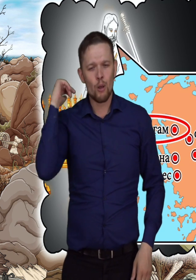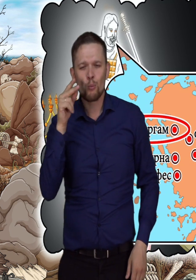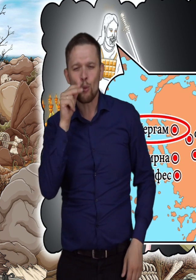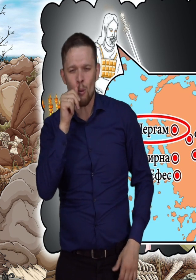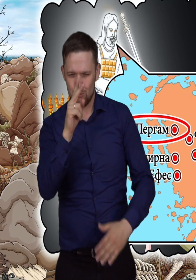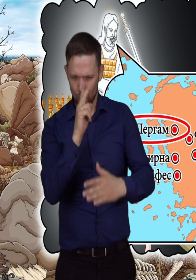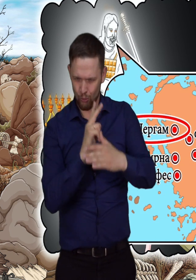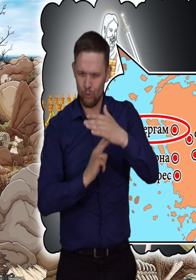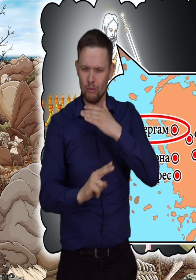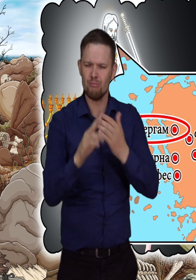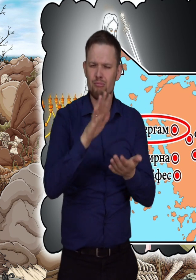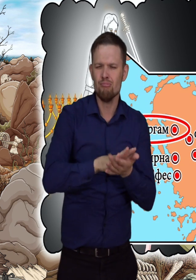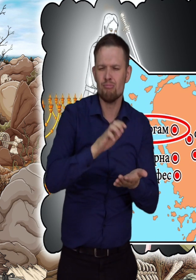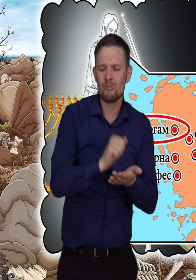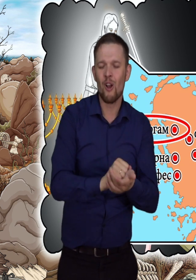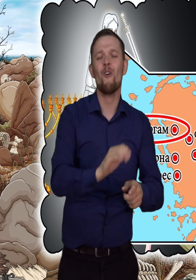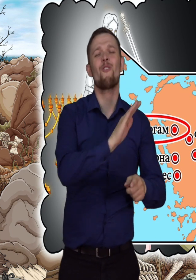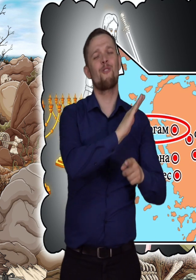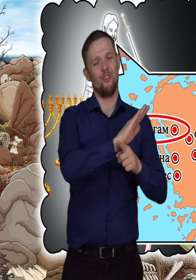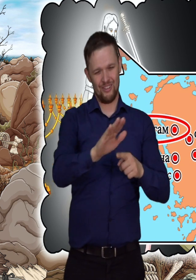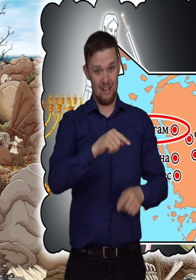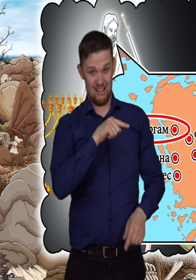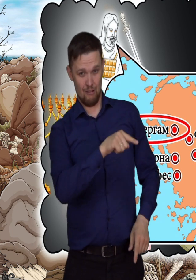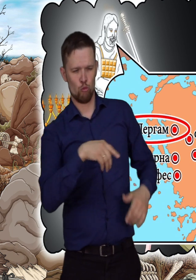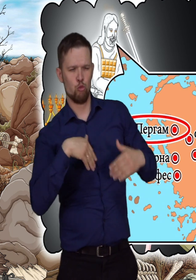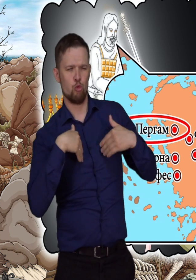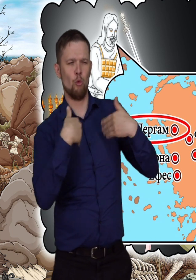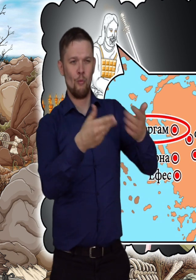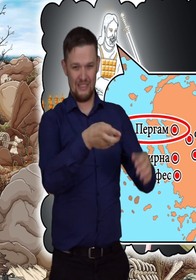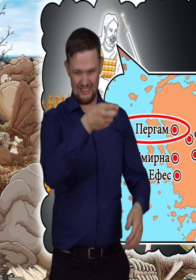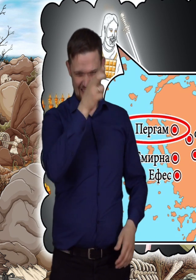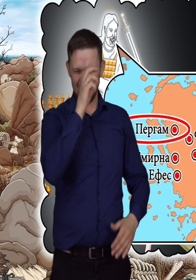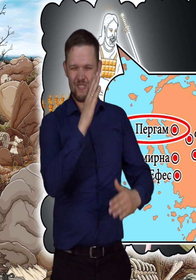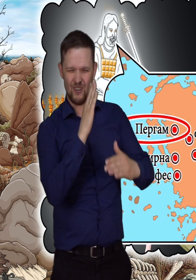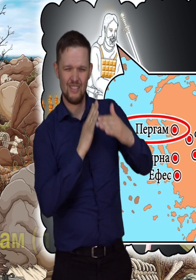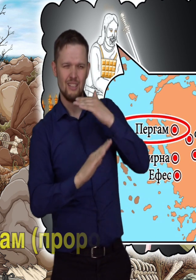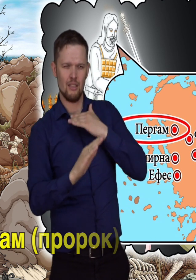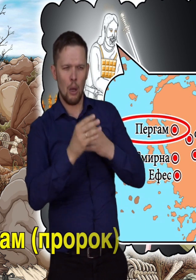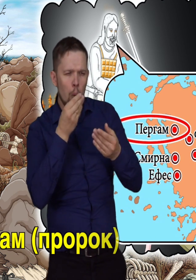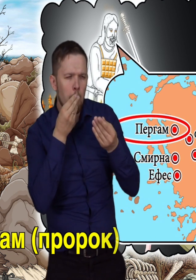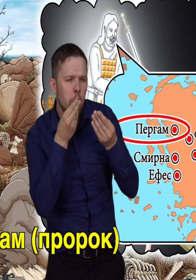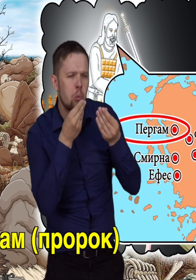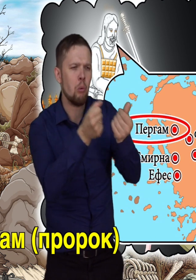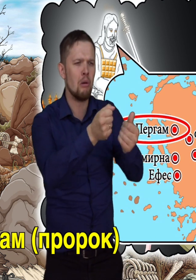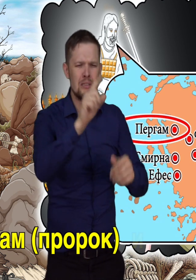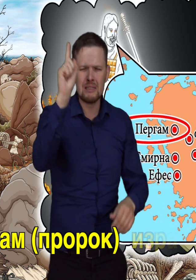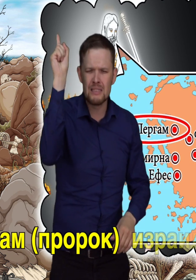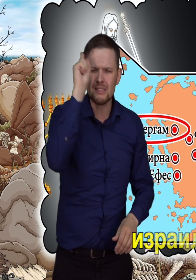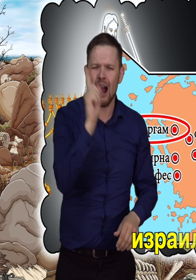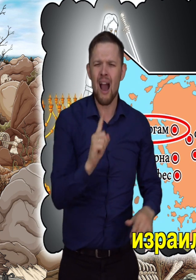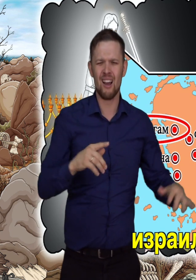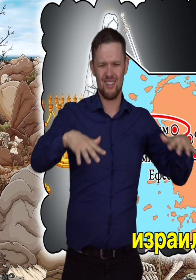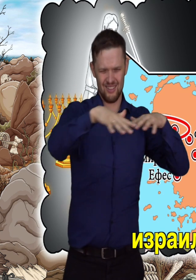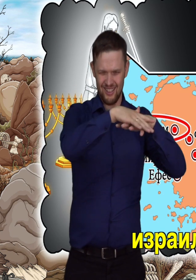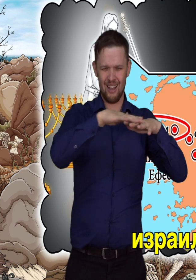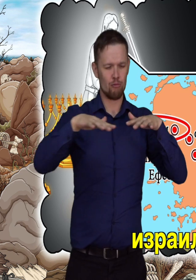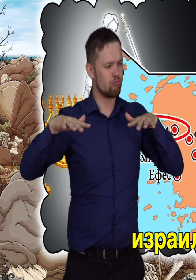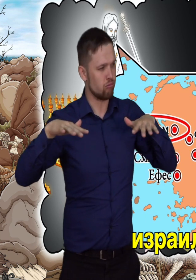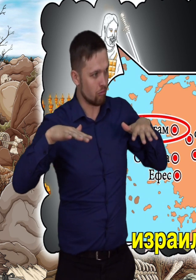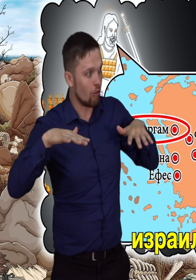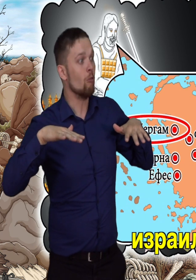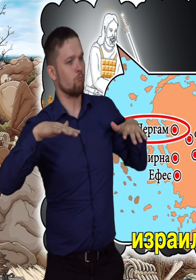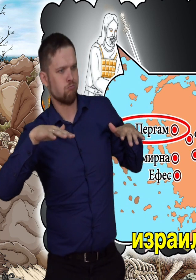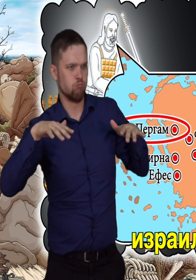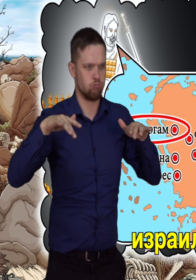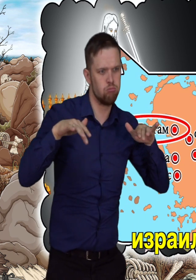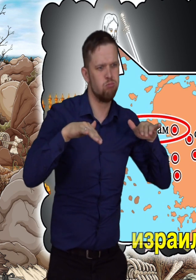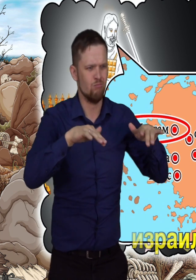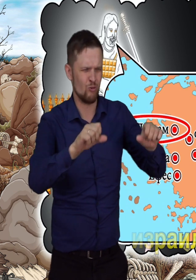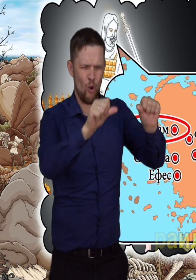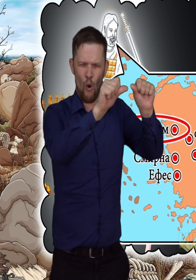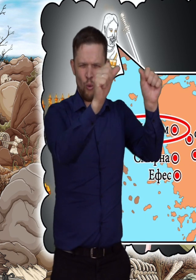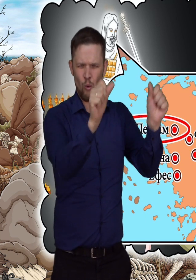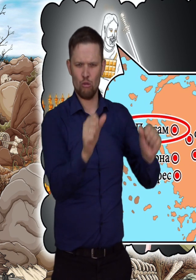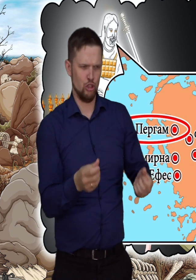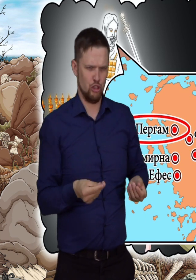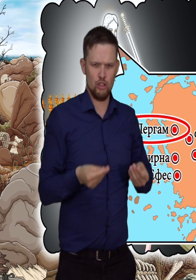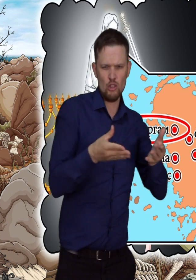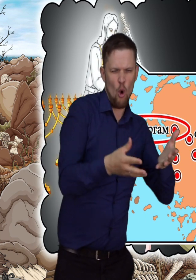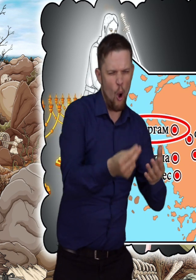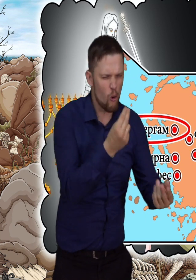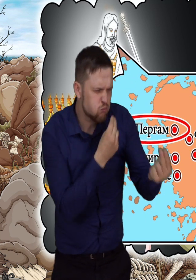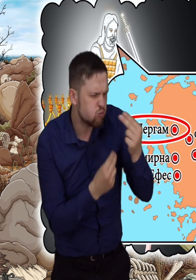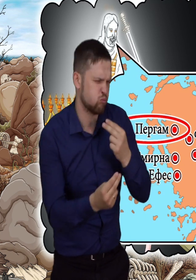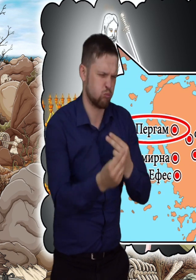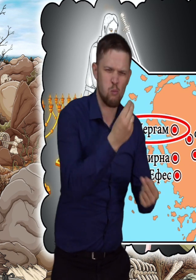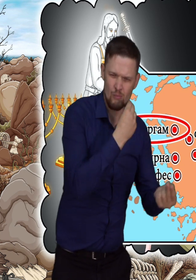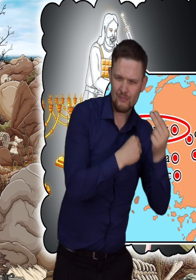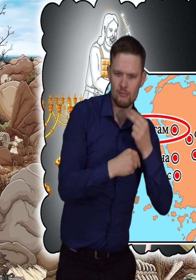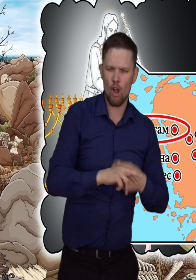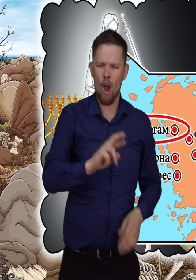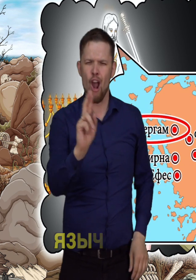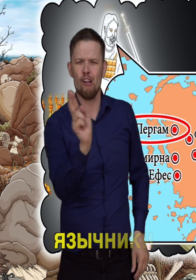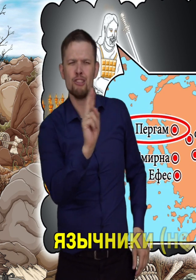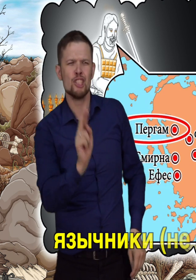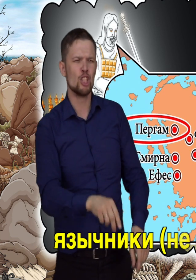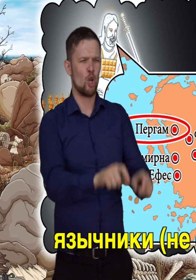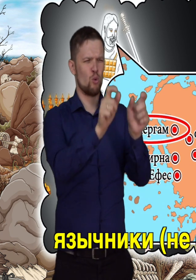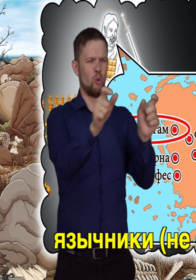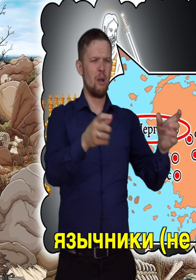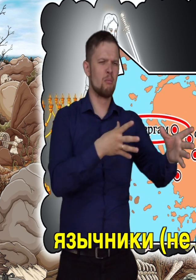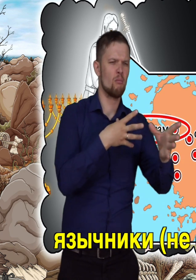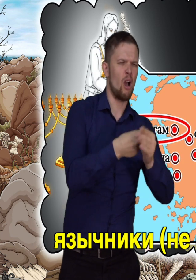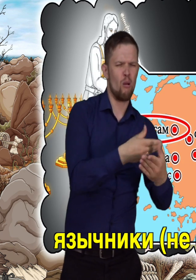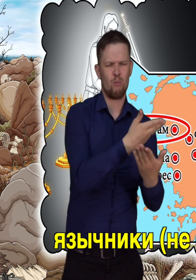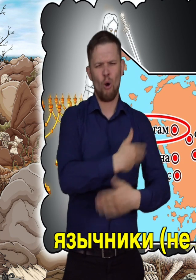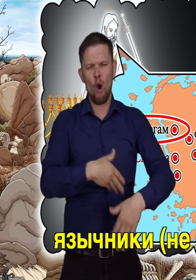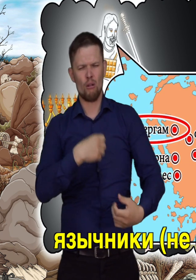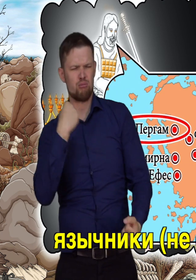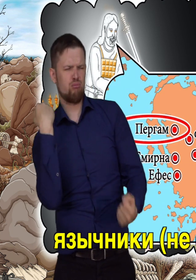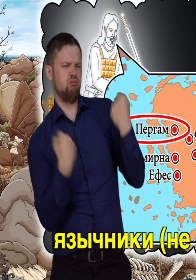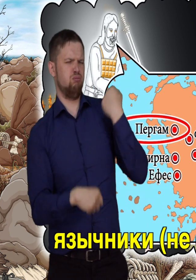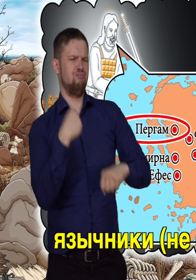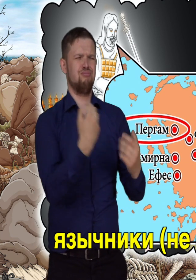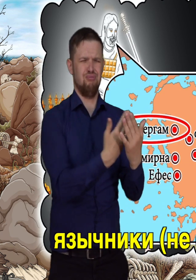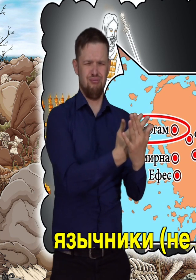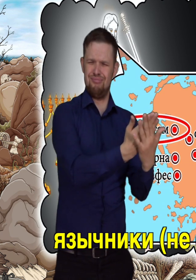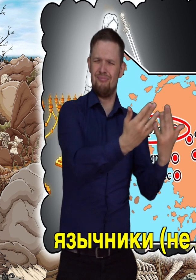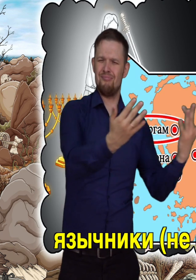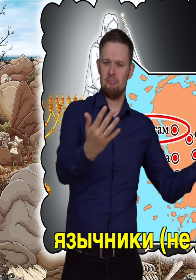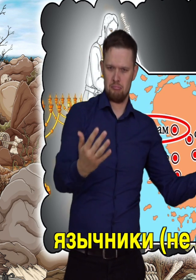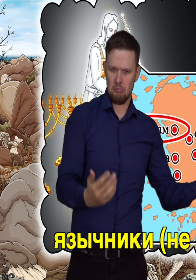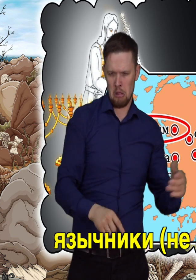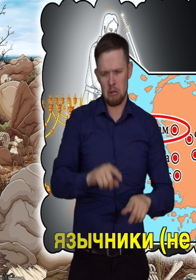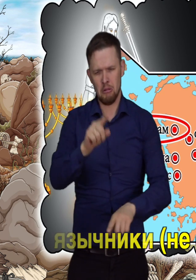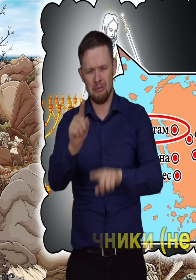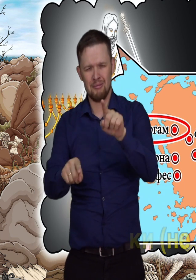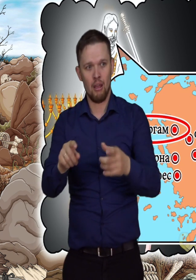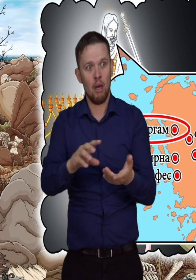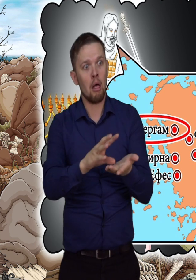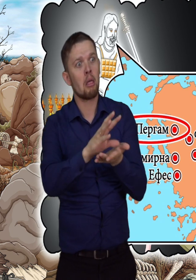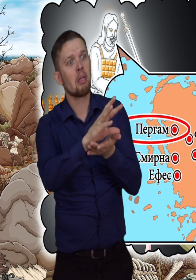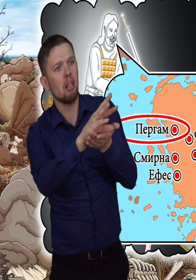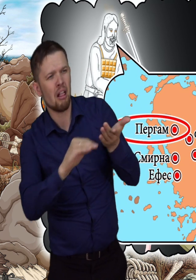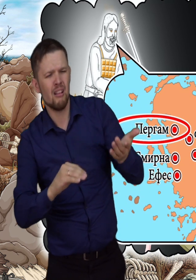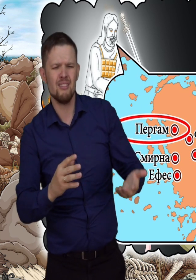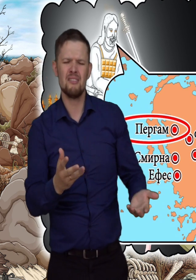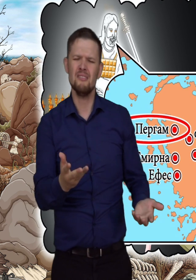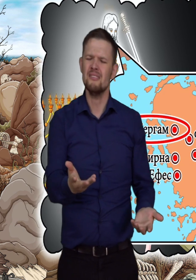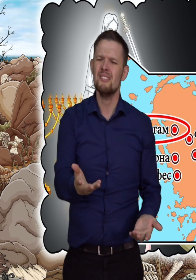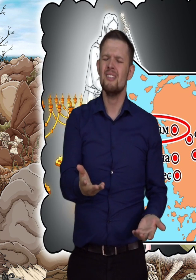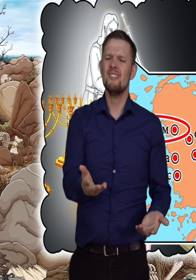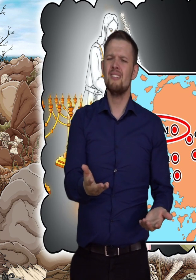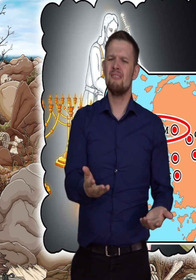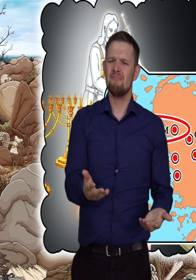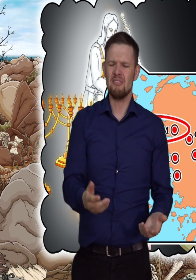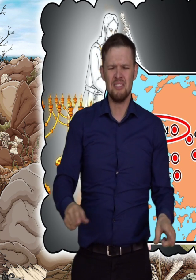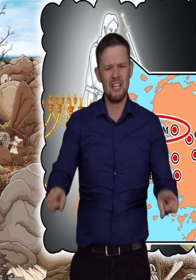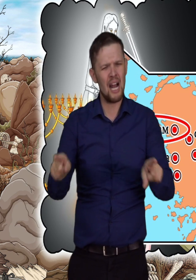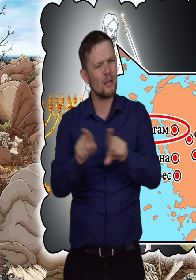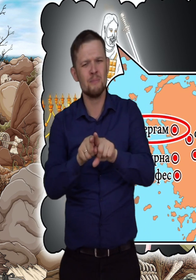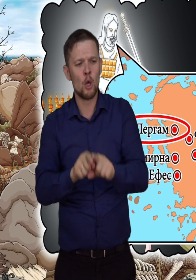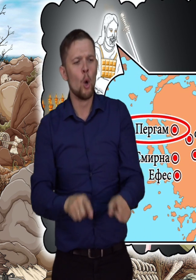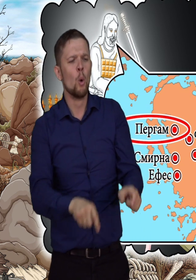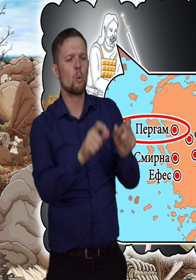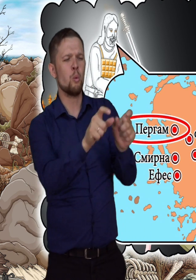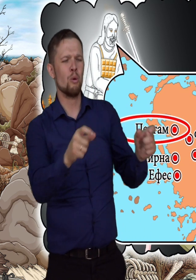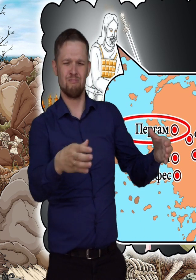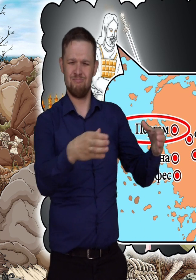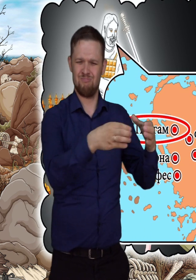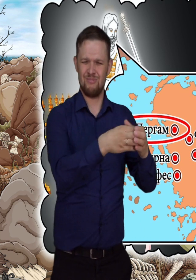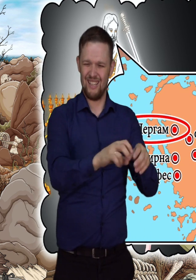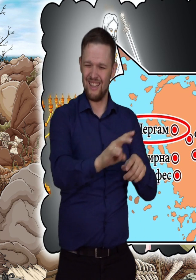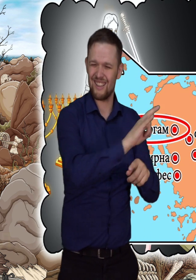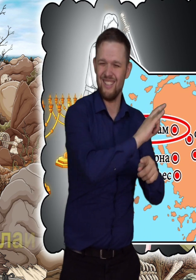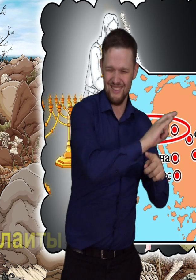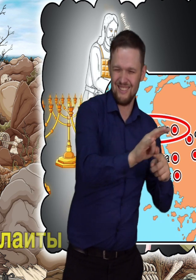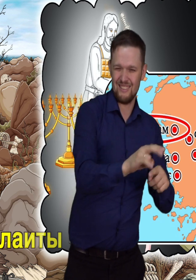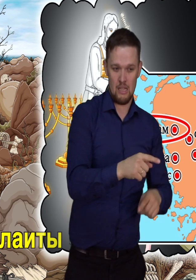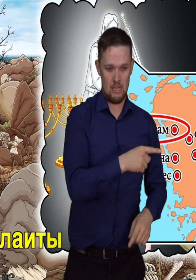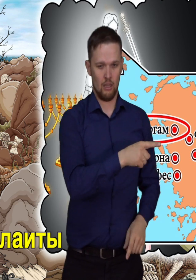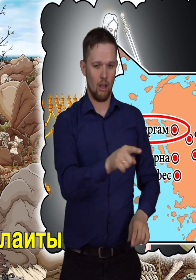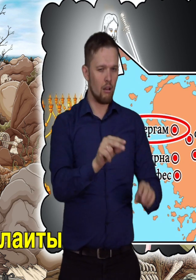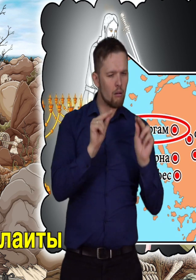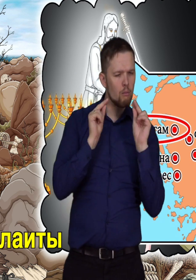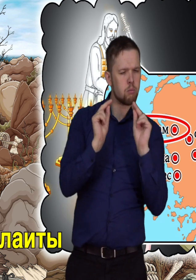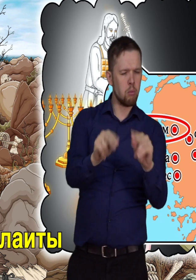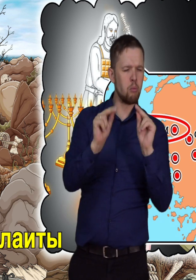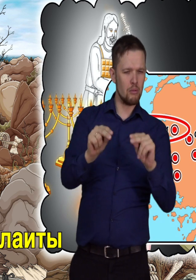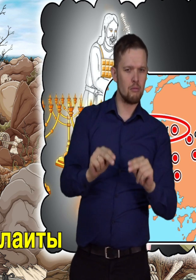But I have a few things against you, because some of you hold to the teaching of Balaam, who taught Balak to place a stumbling block before the Israelites so they would eat food sacrificed to idols and commit sexual immorality.